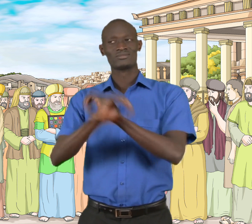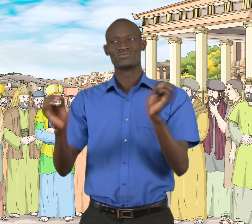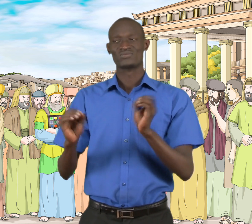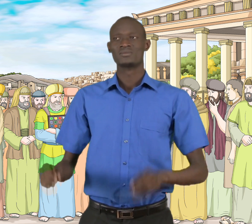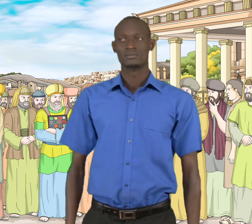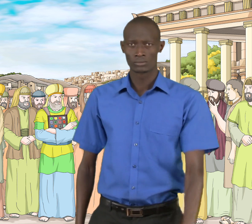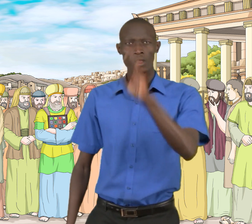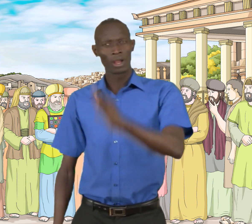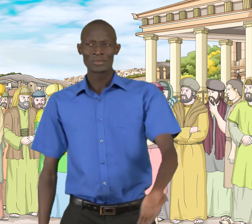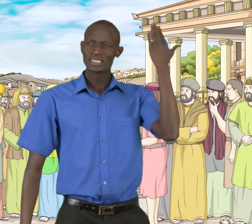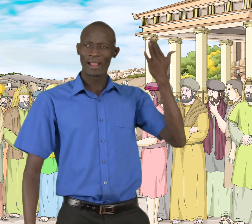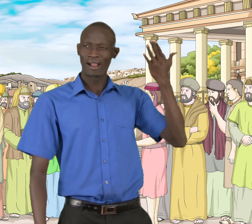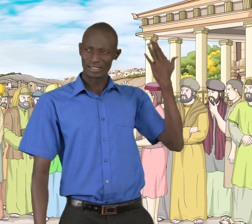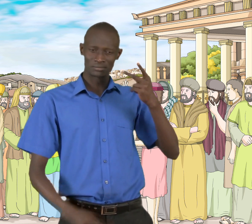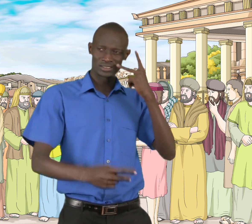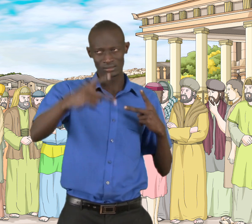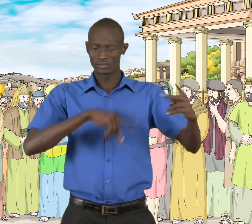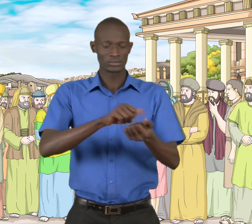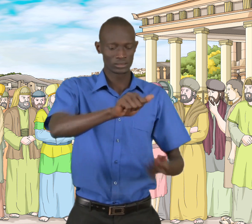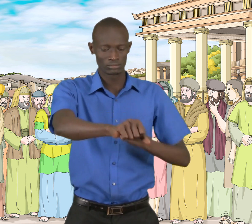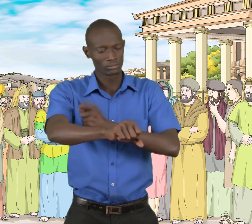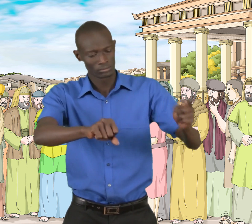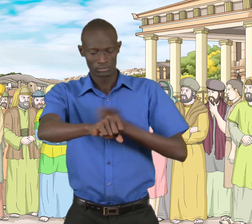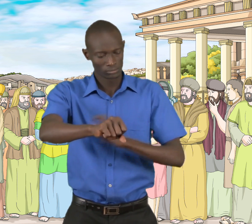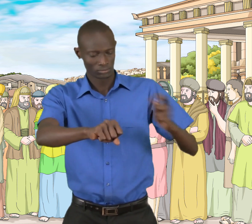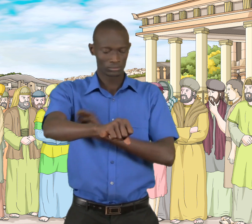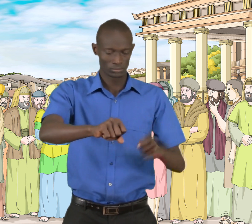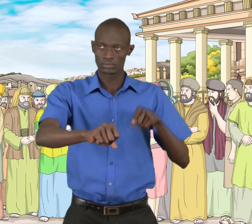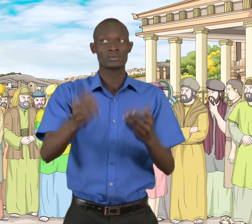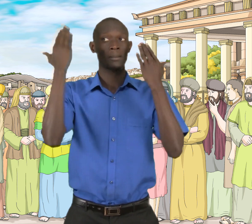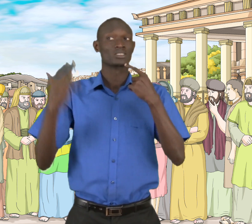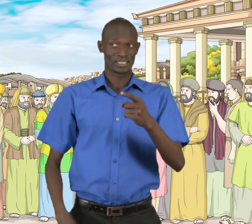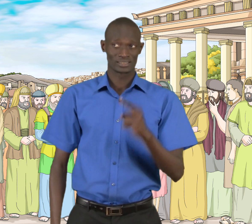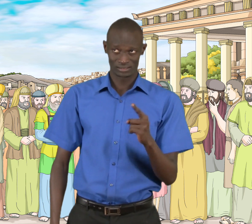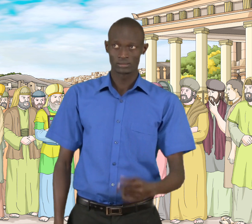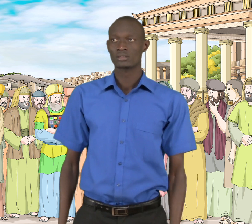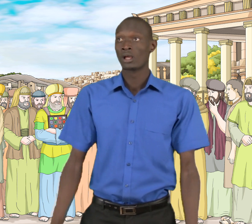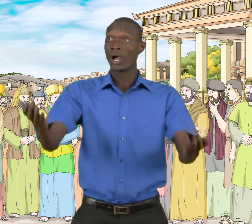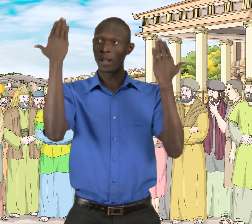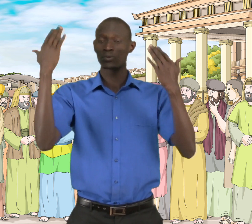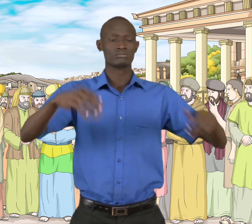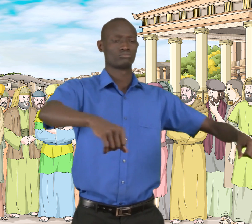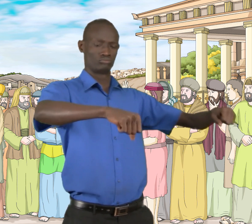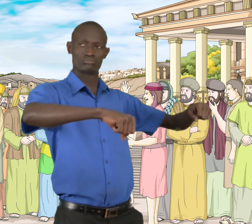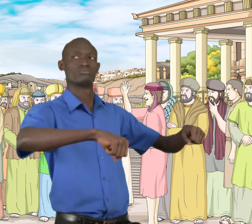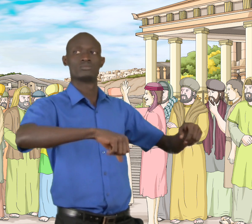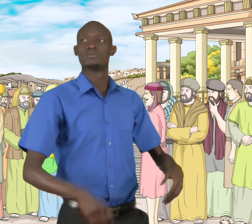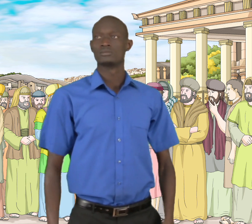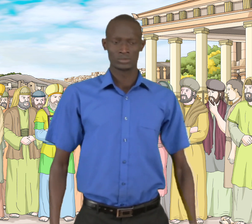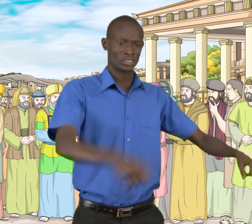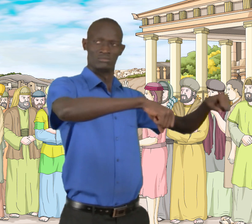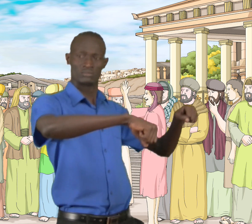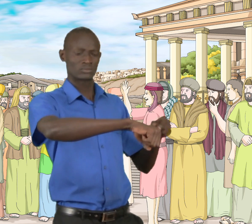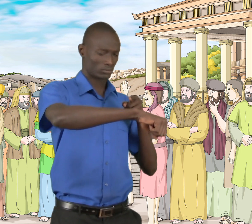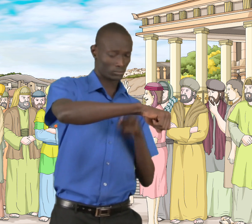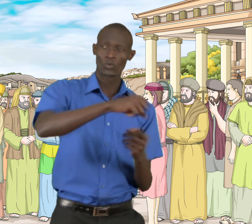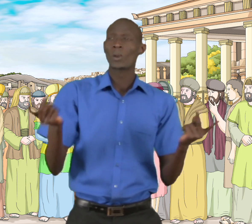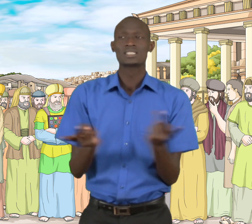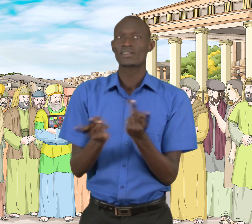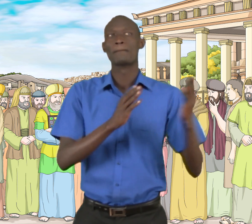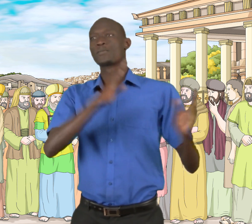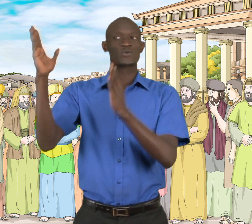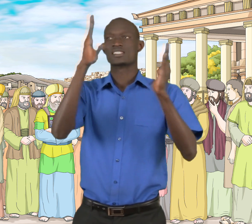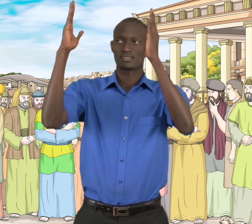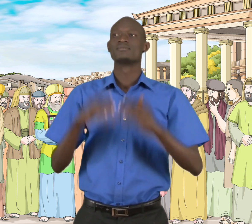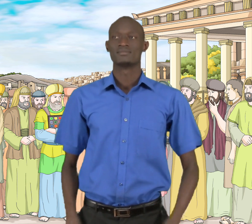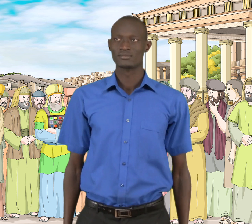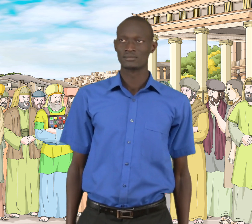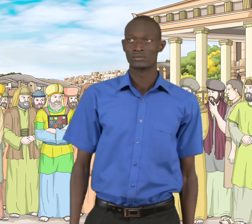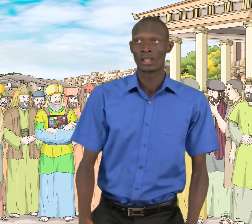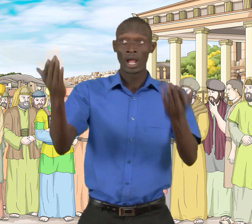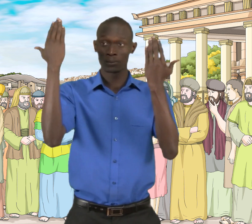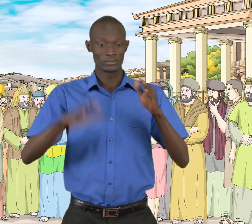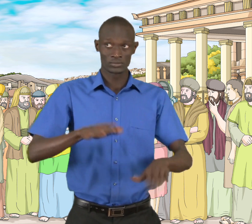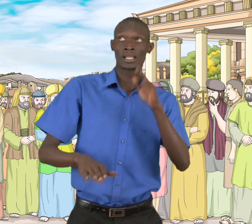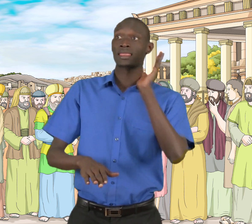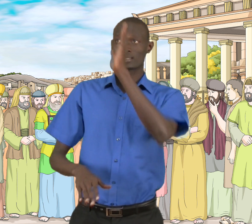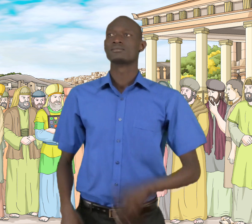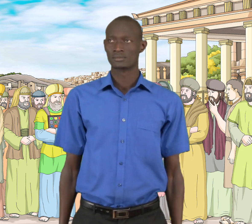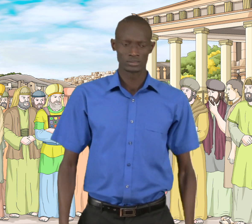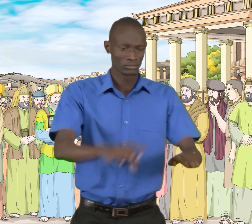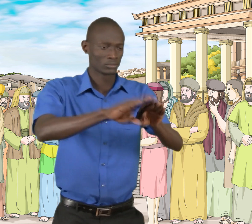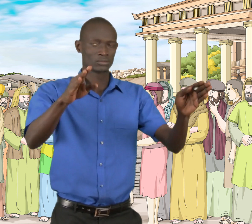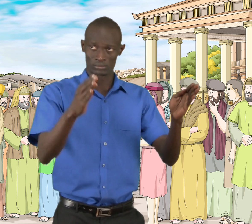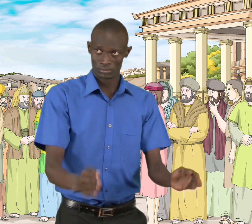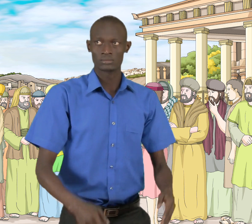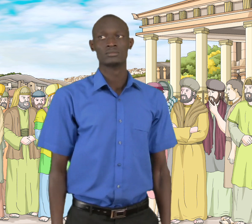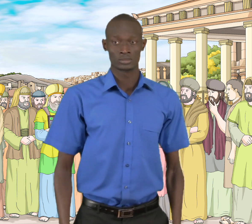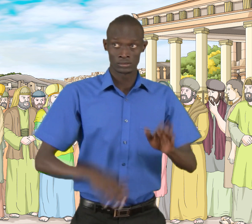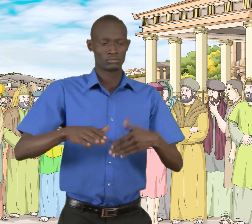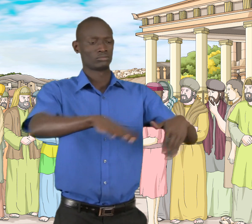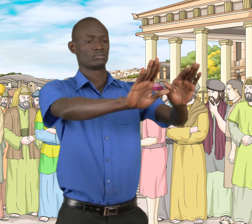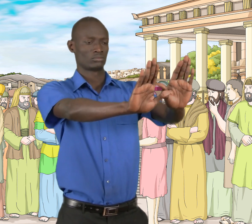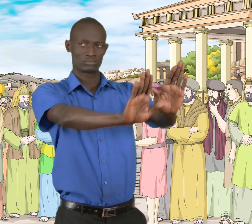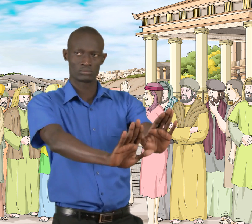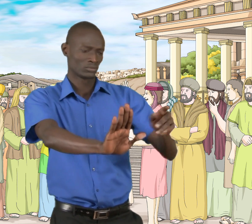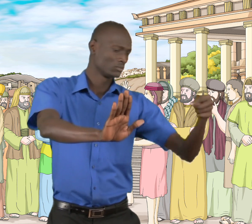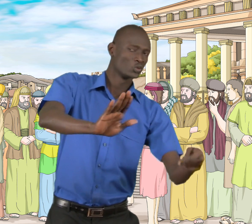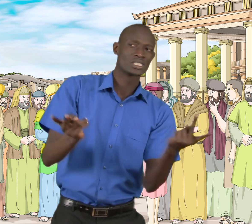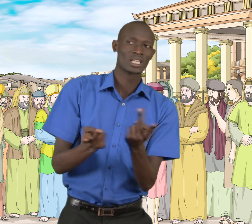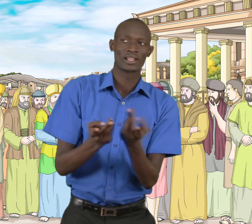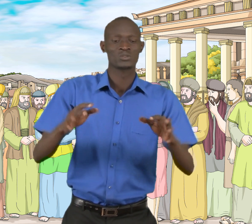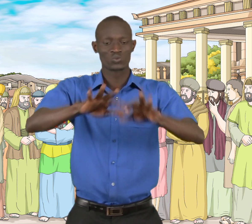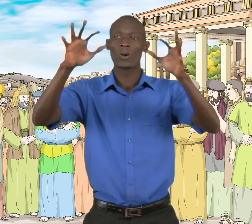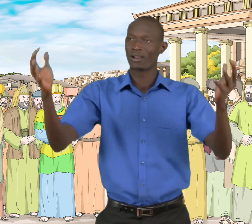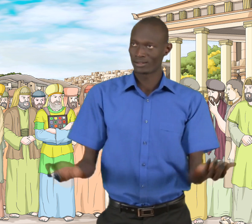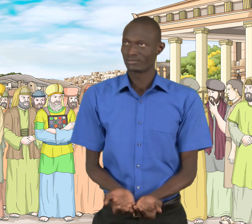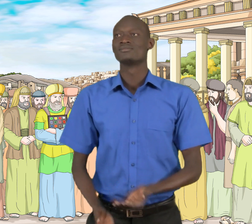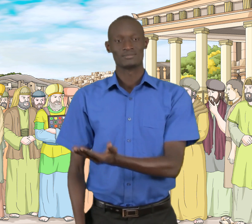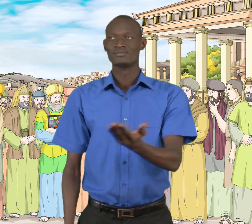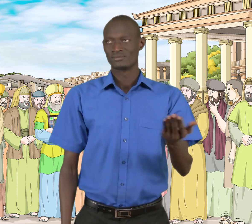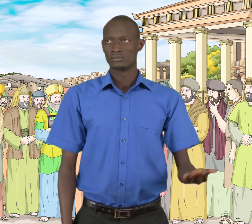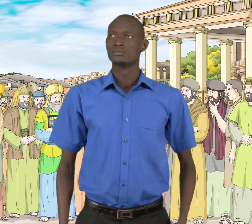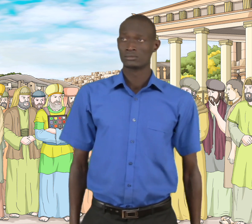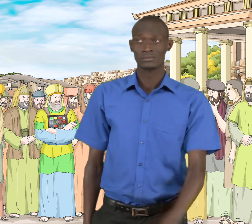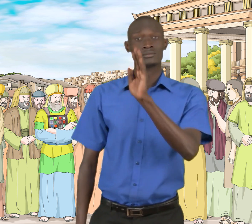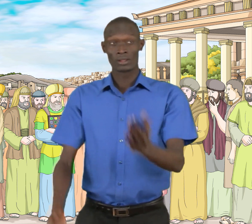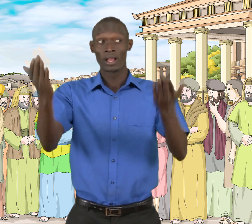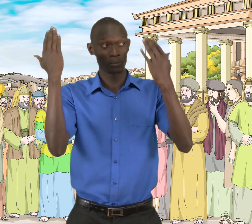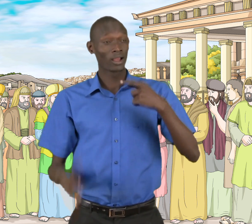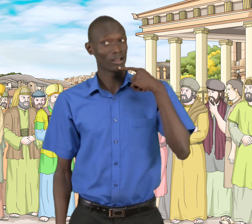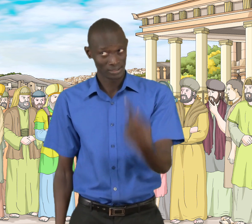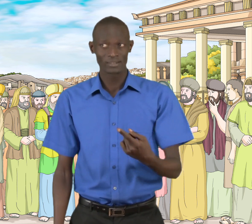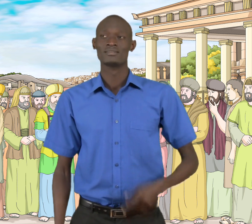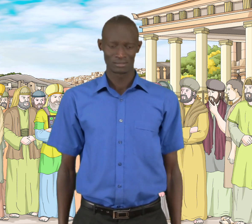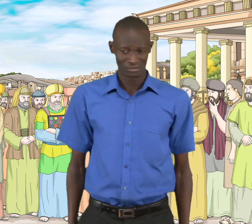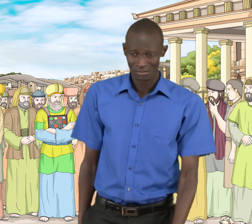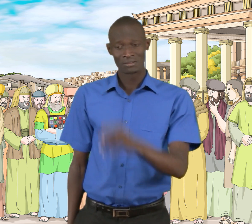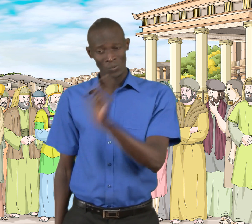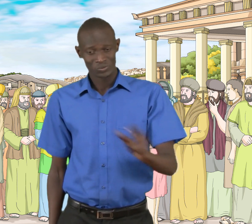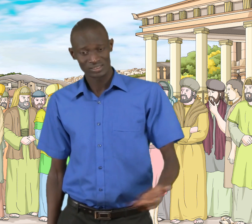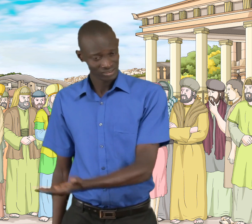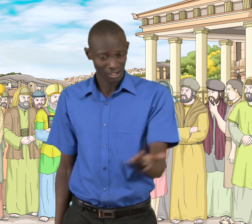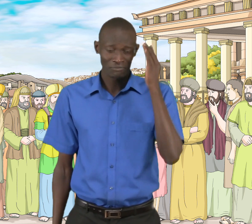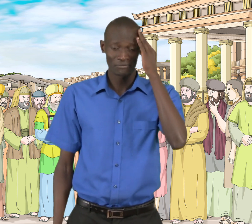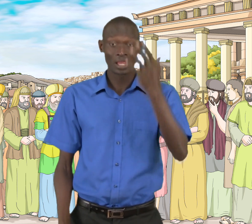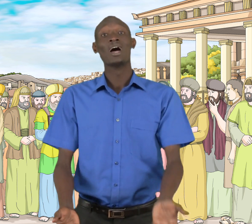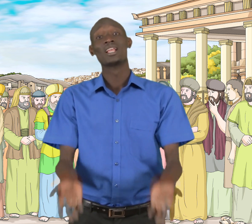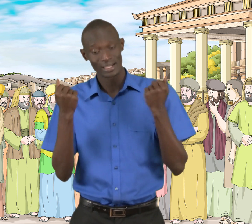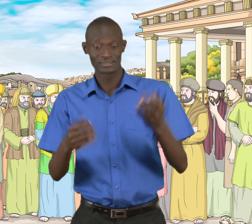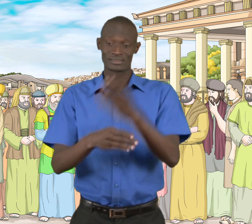As the prophet says: ‘Heaven is My throne and the earth is My footstool.